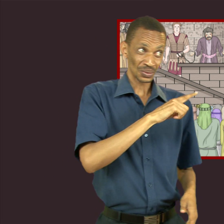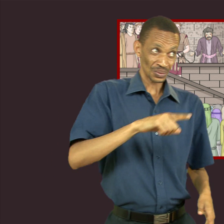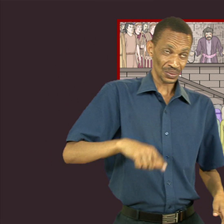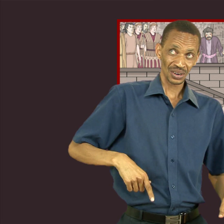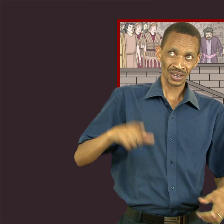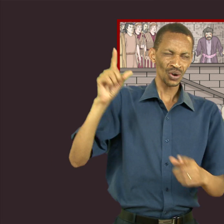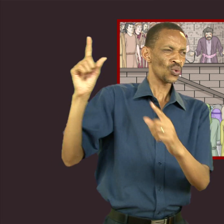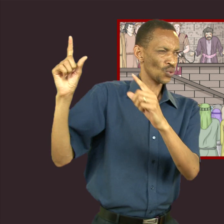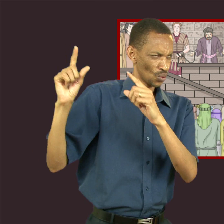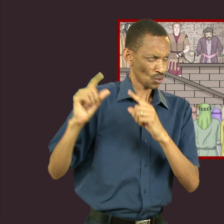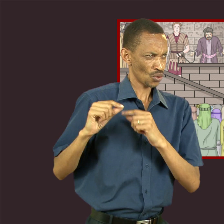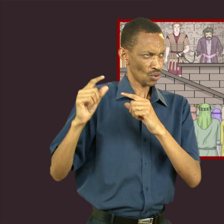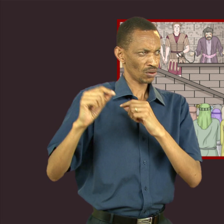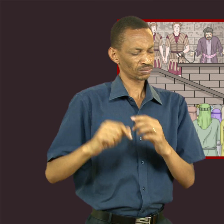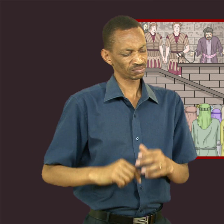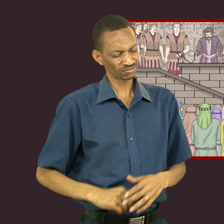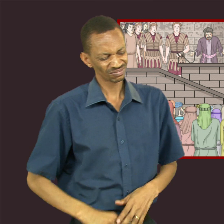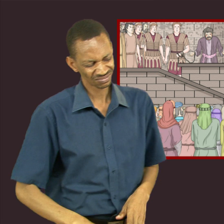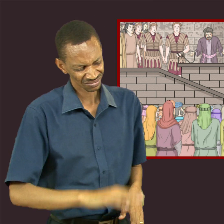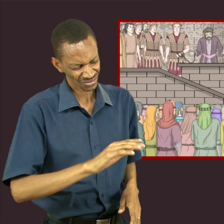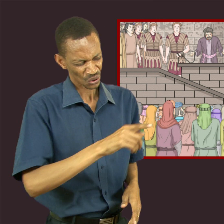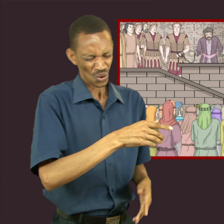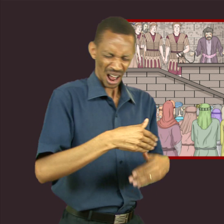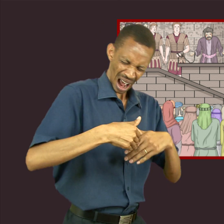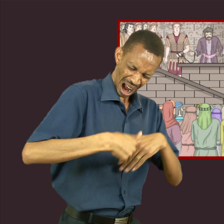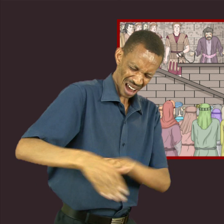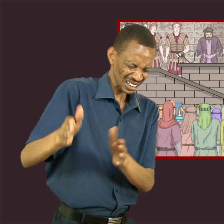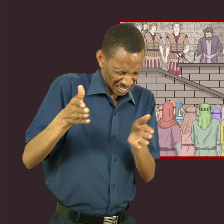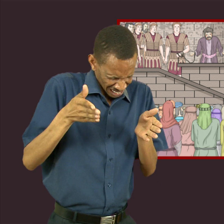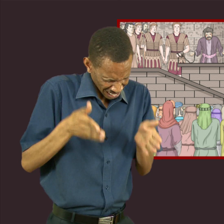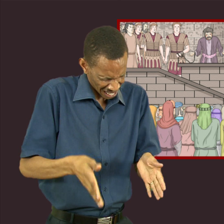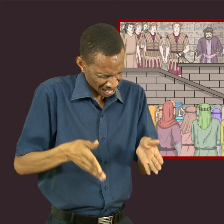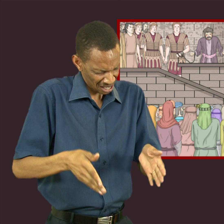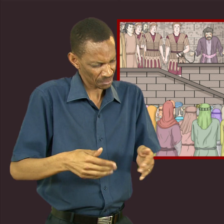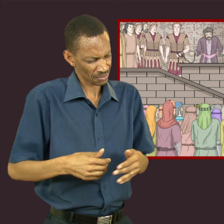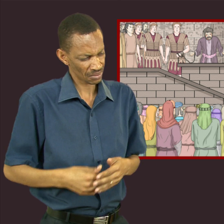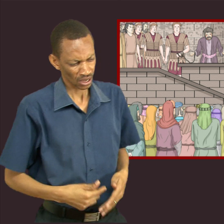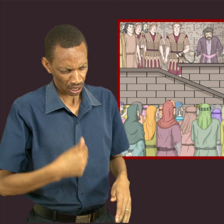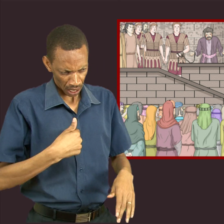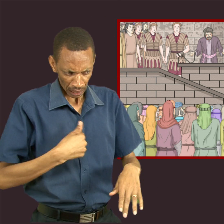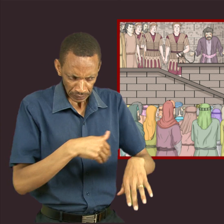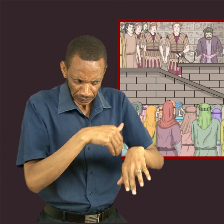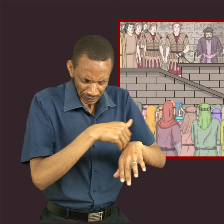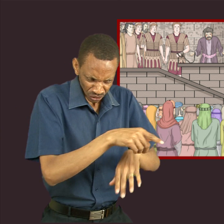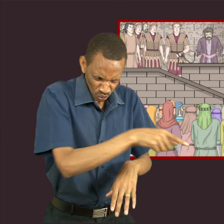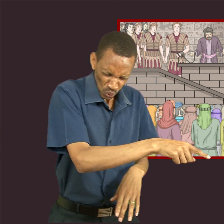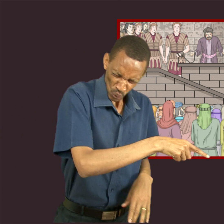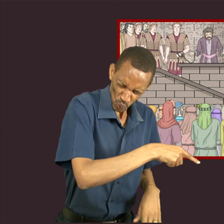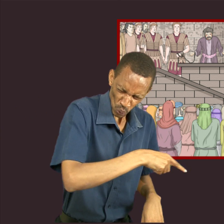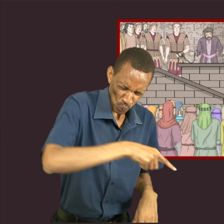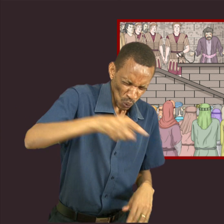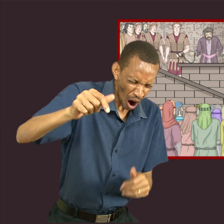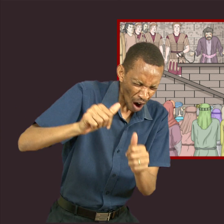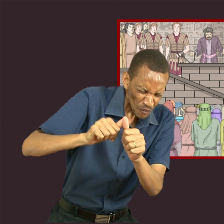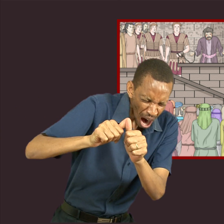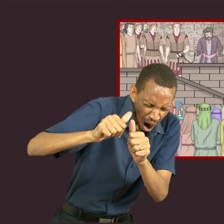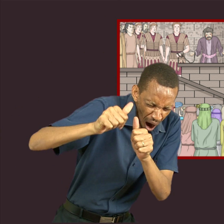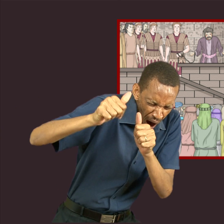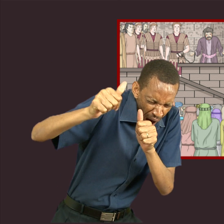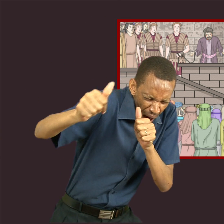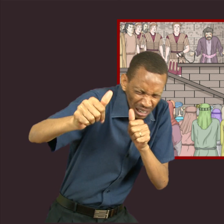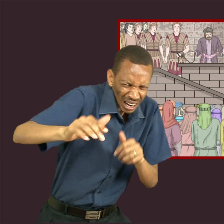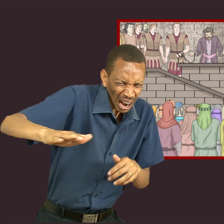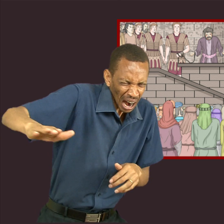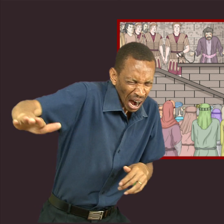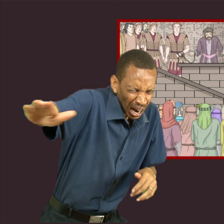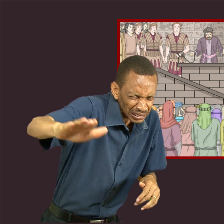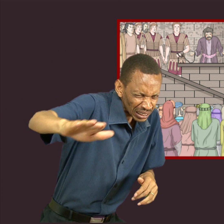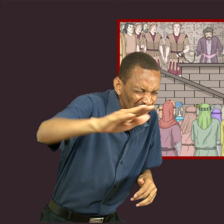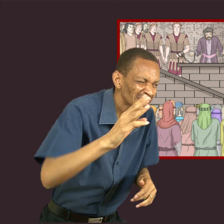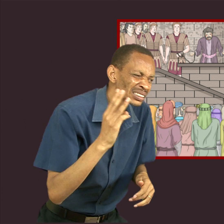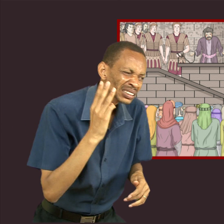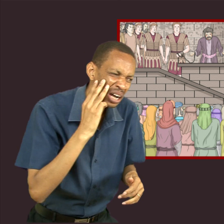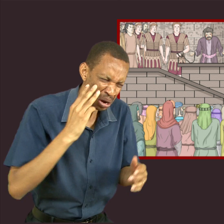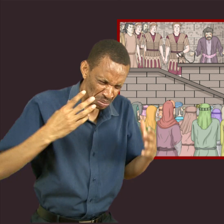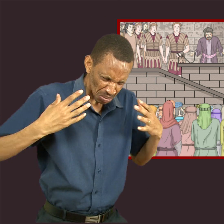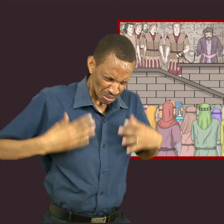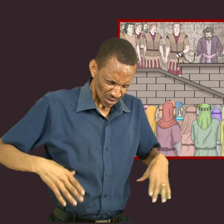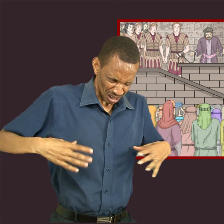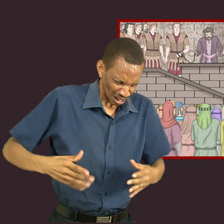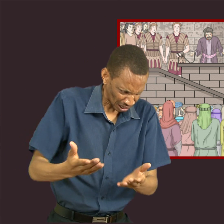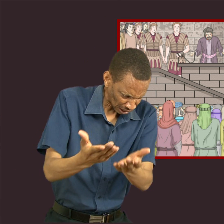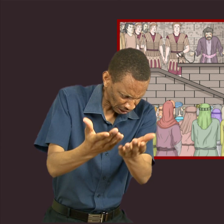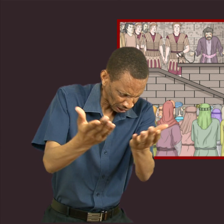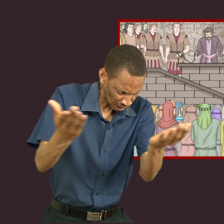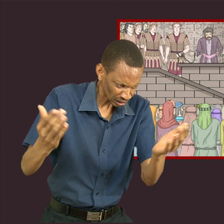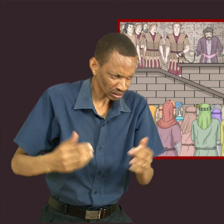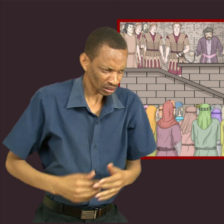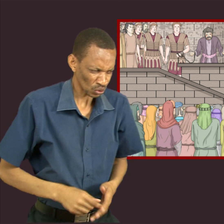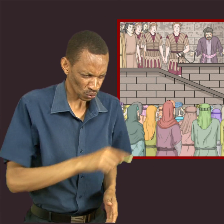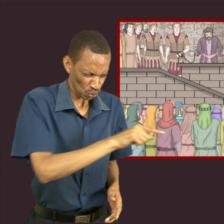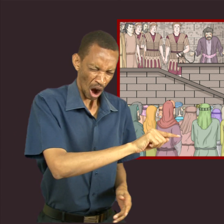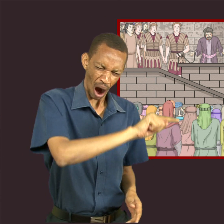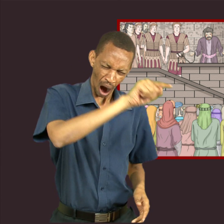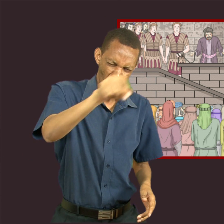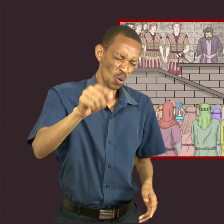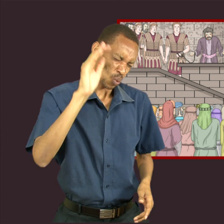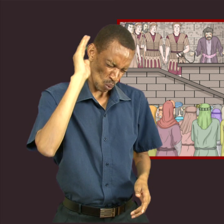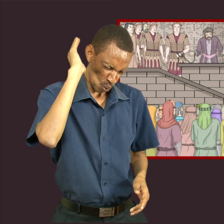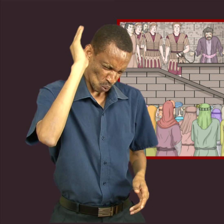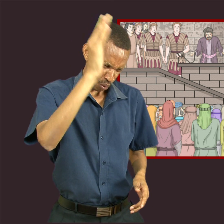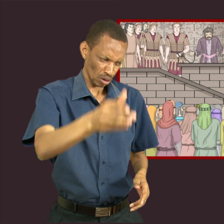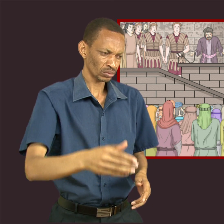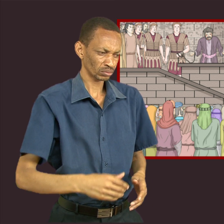Then He said to me, ‘Go!